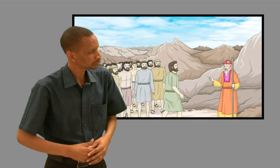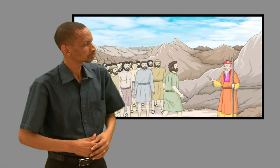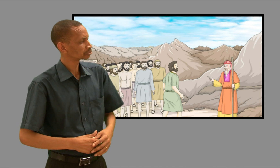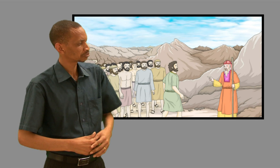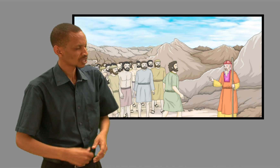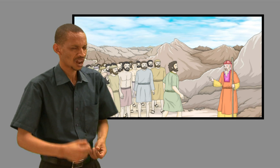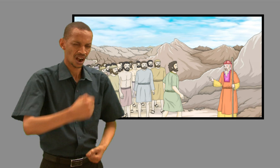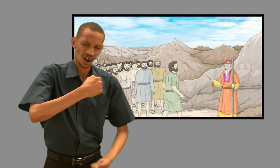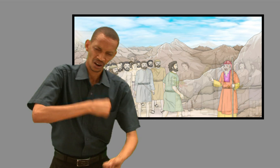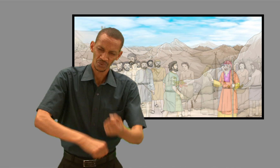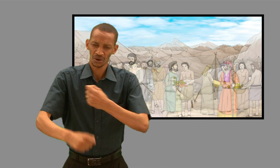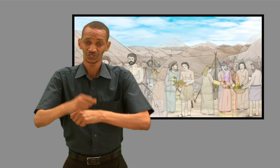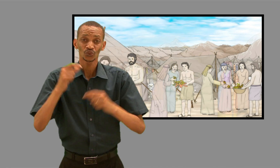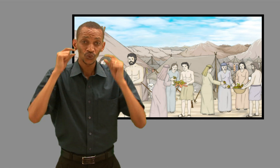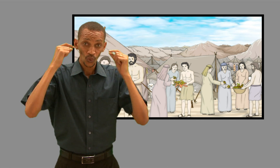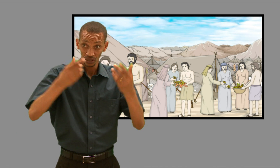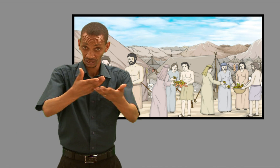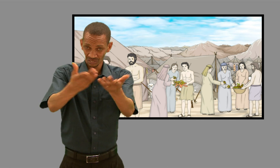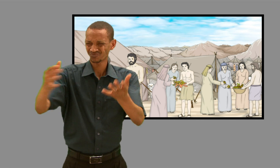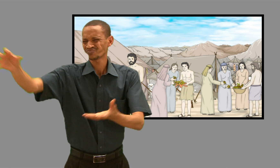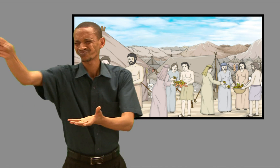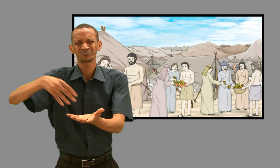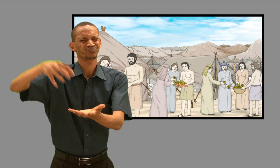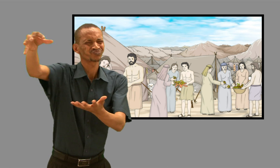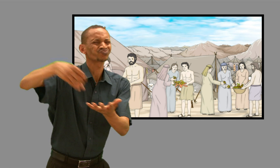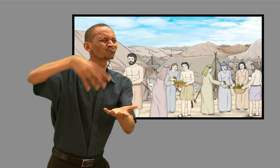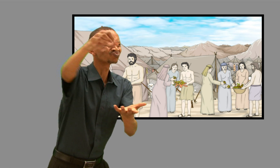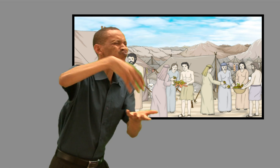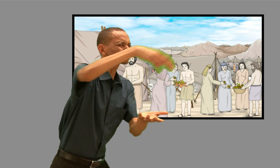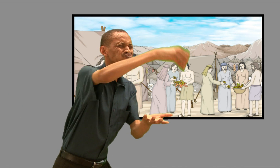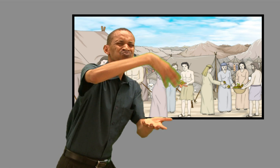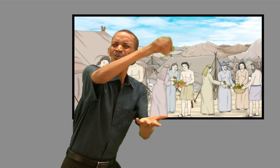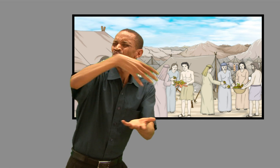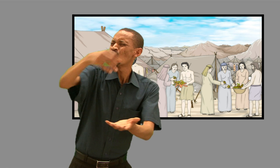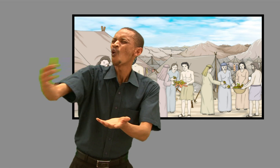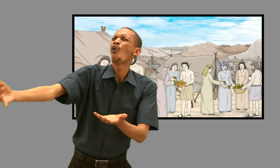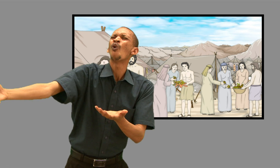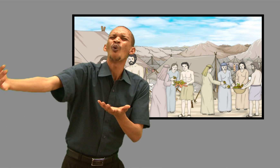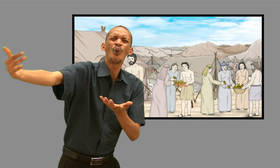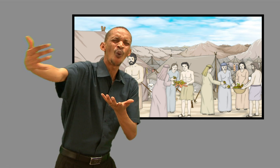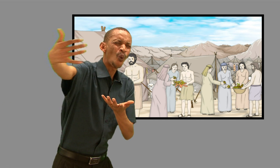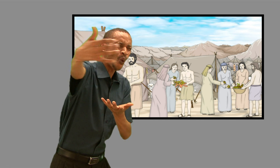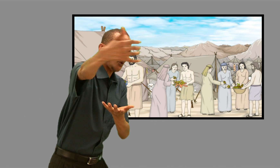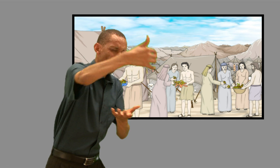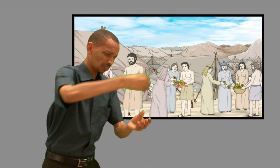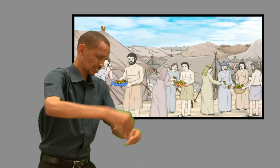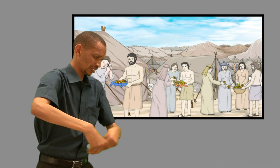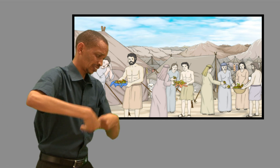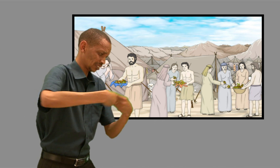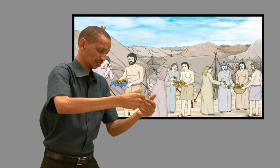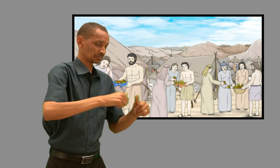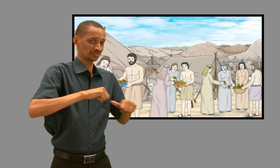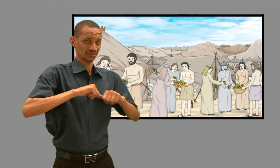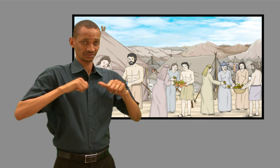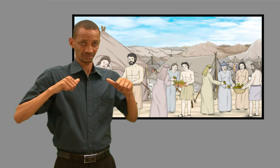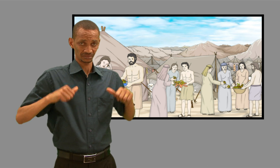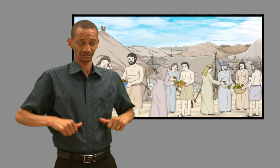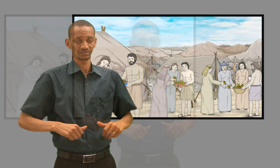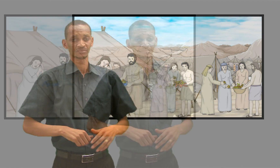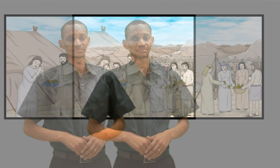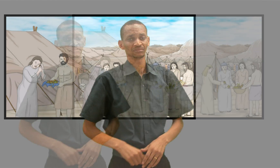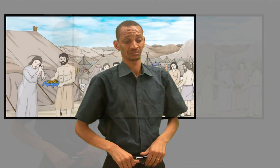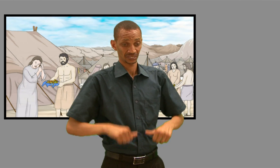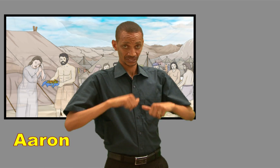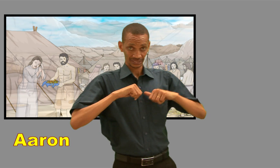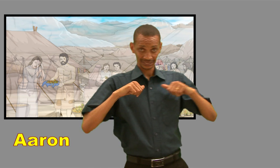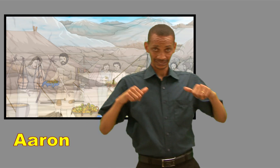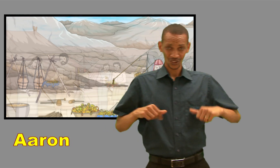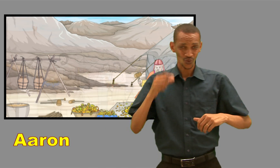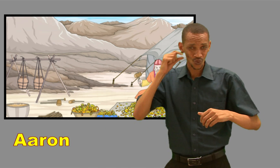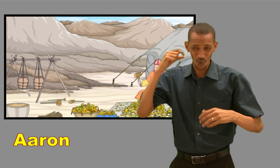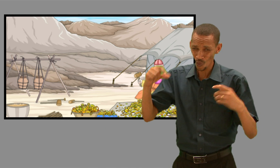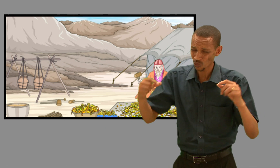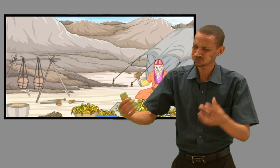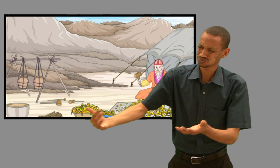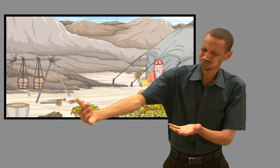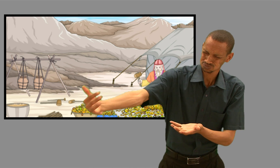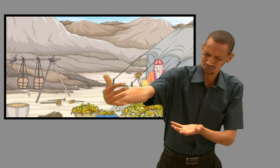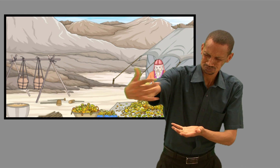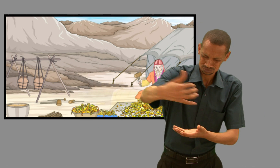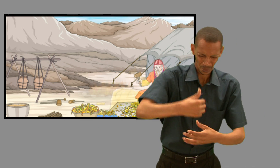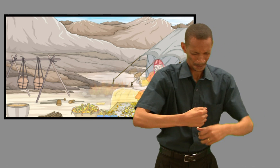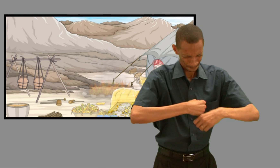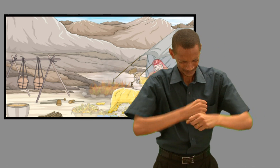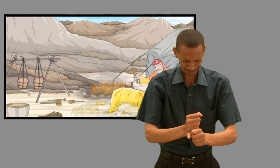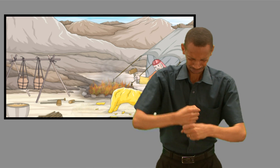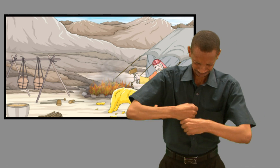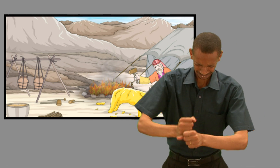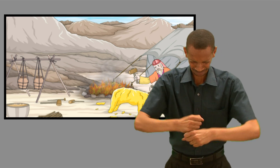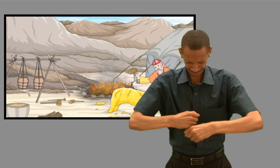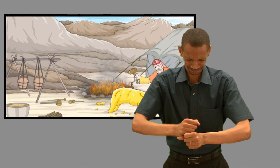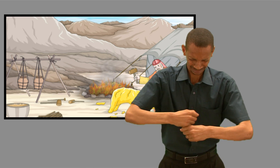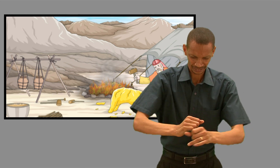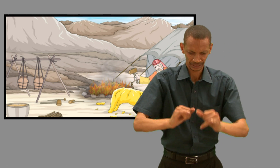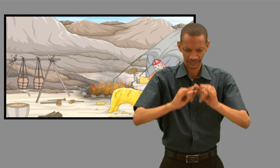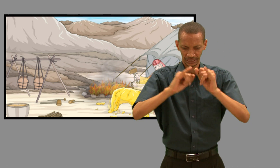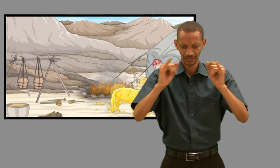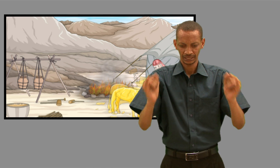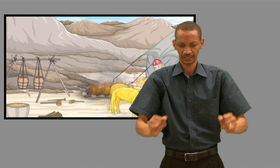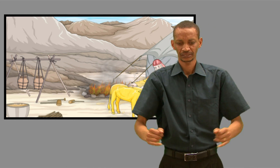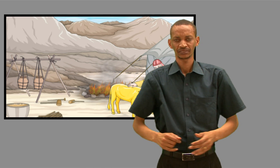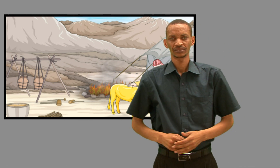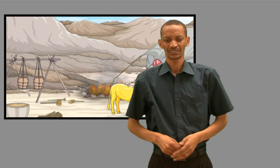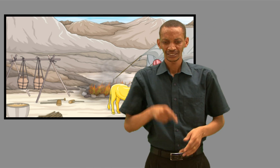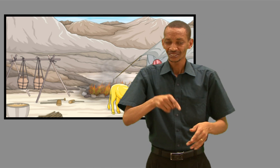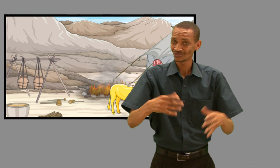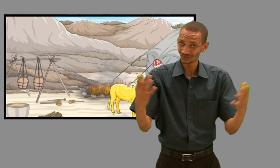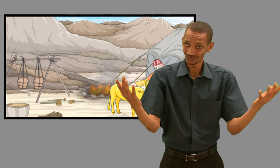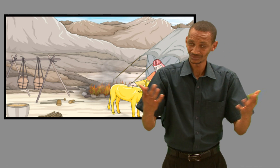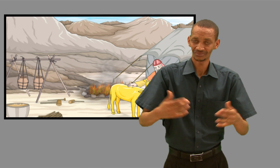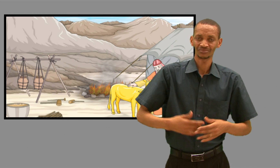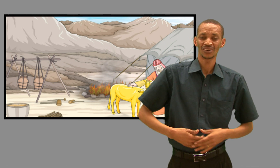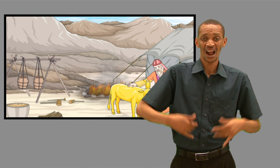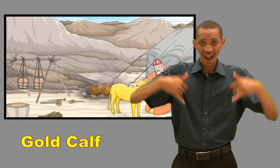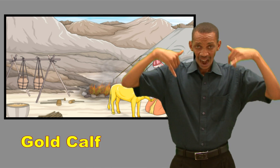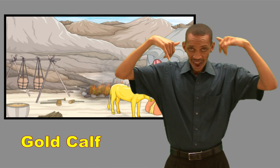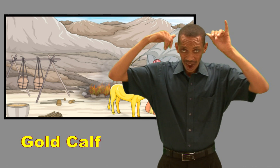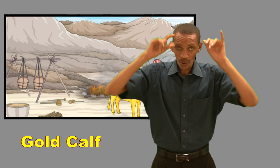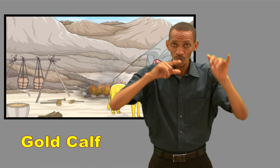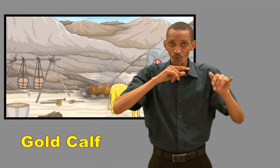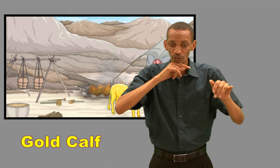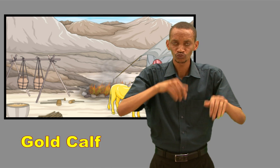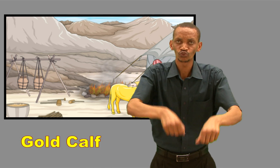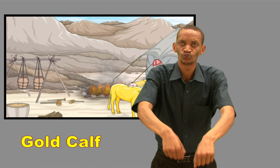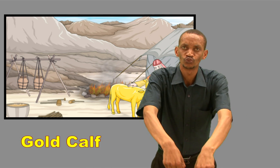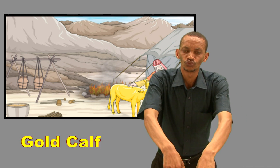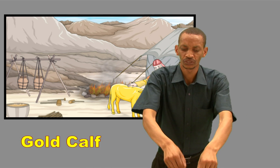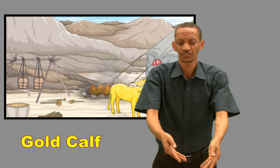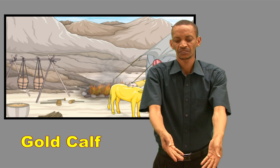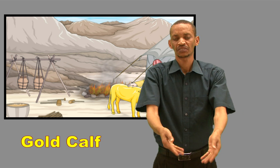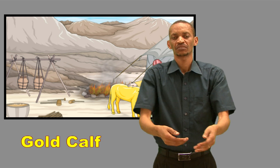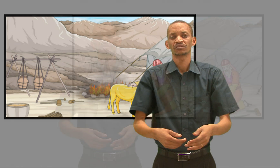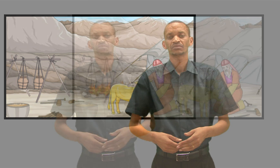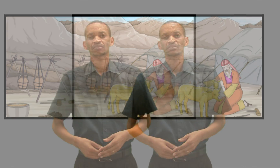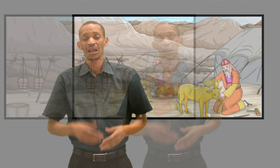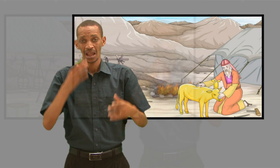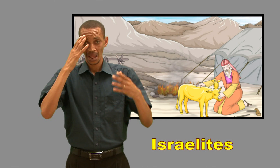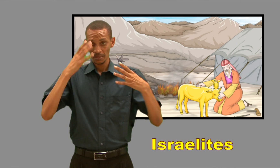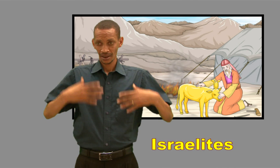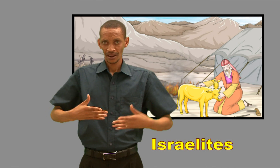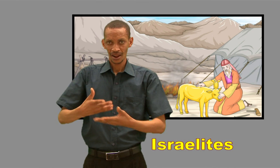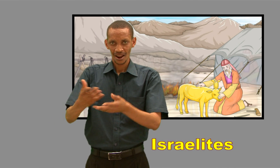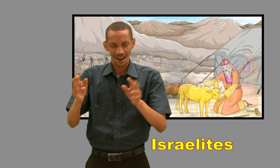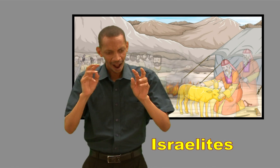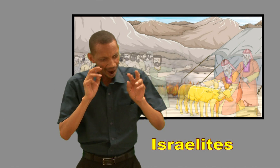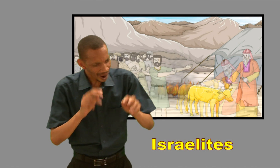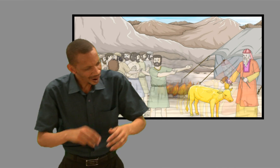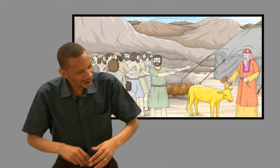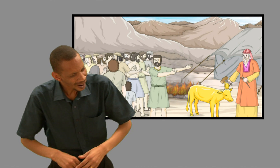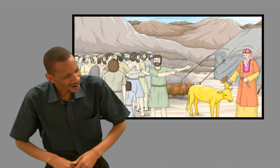Then all the people took off their gold earrings and brought them to Aaron. He took the gold from their hands, and with an engraving tool he fashioned it into a molten calf.